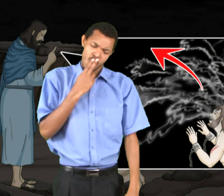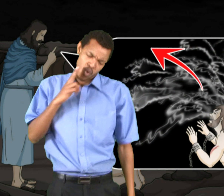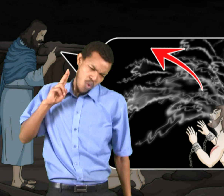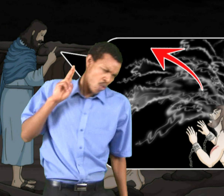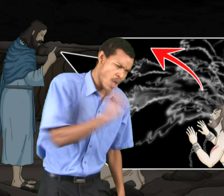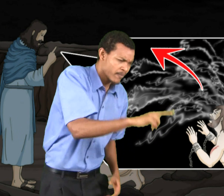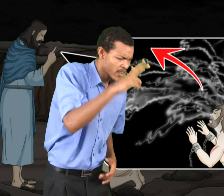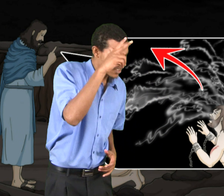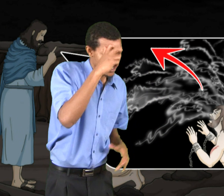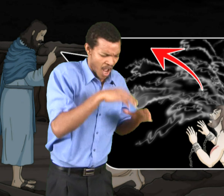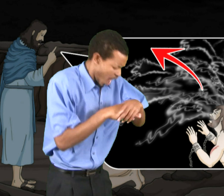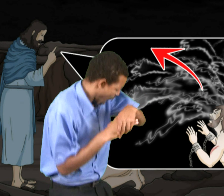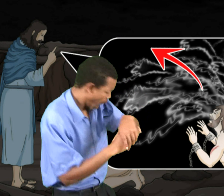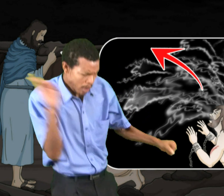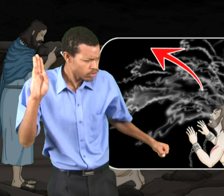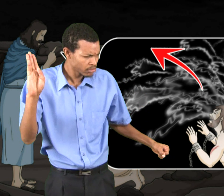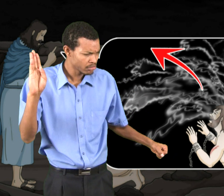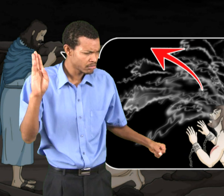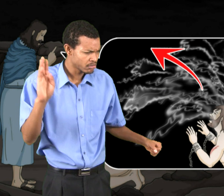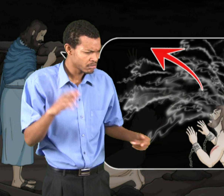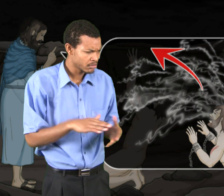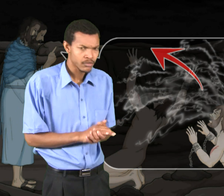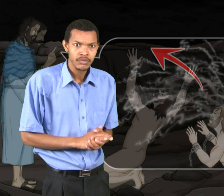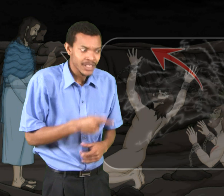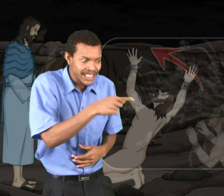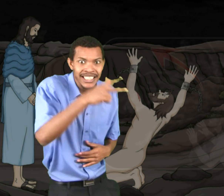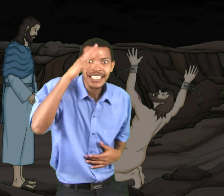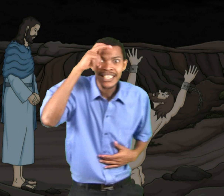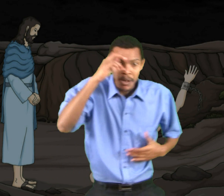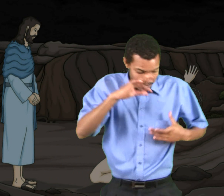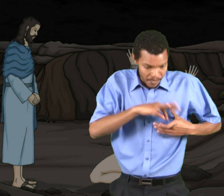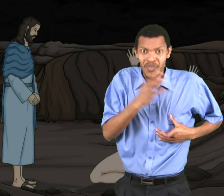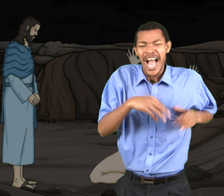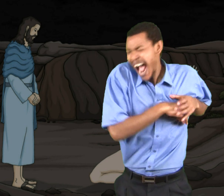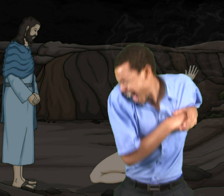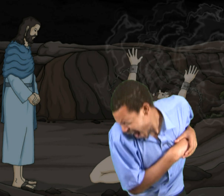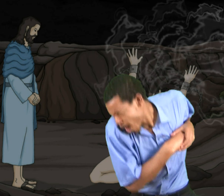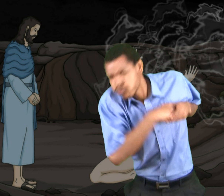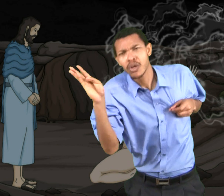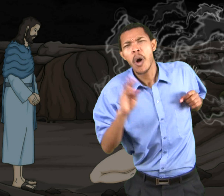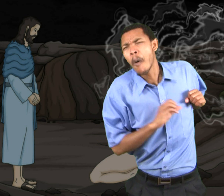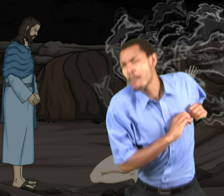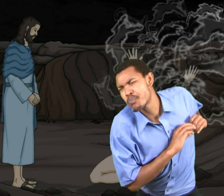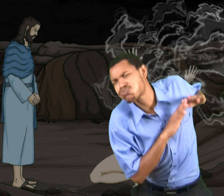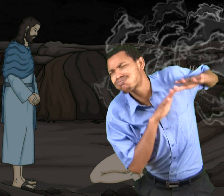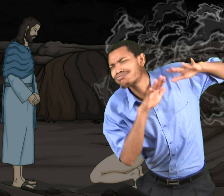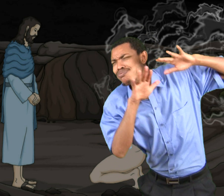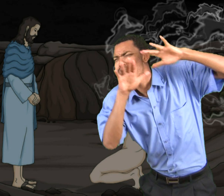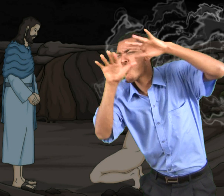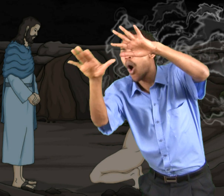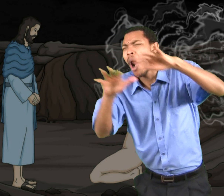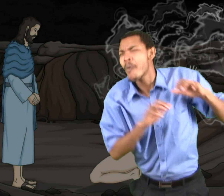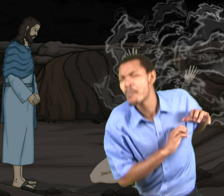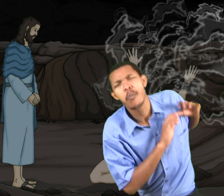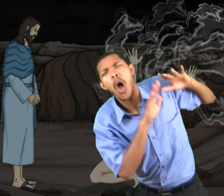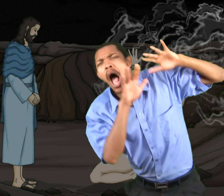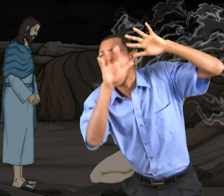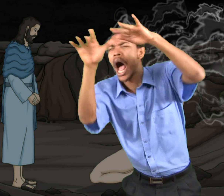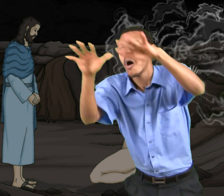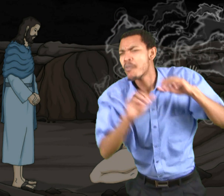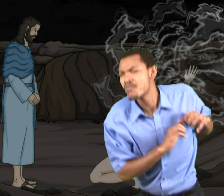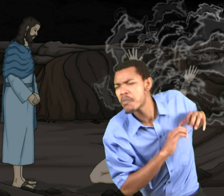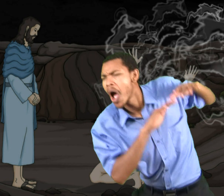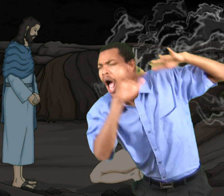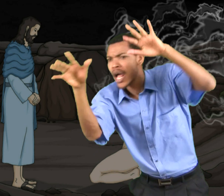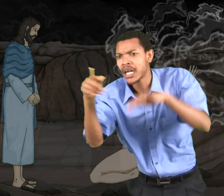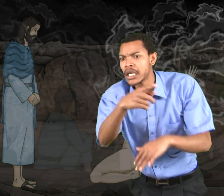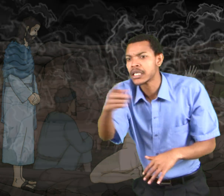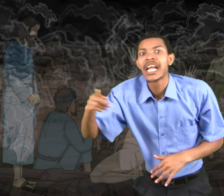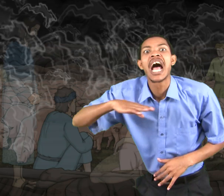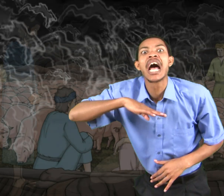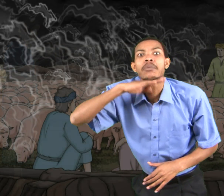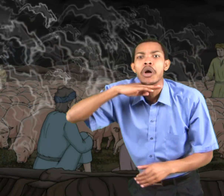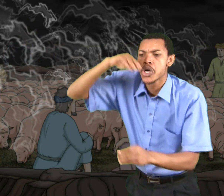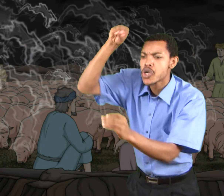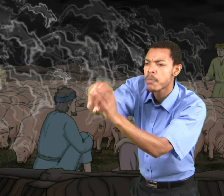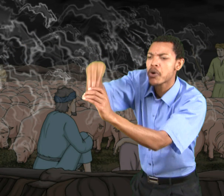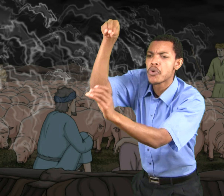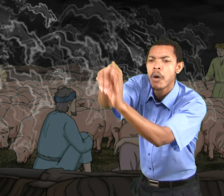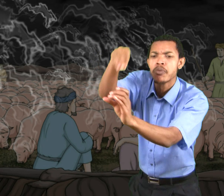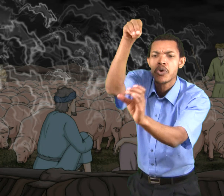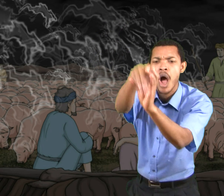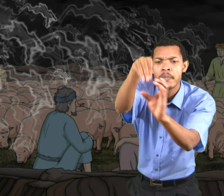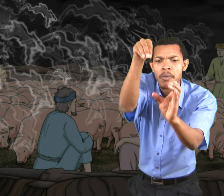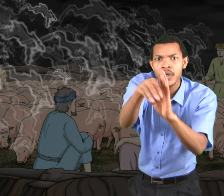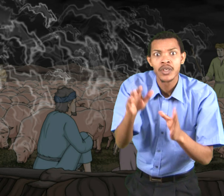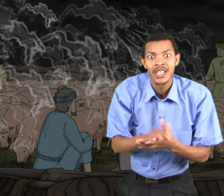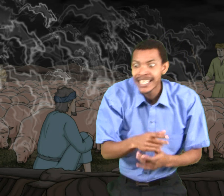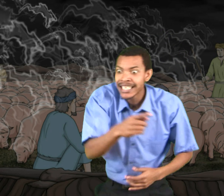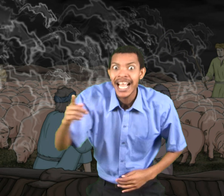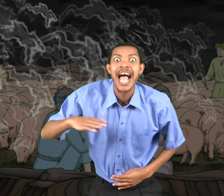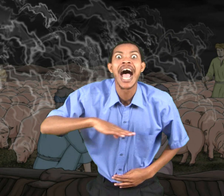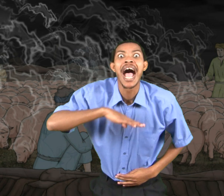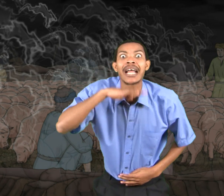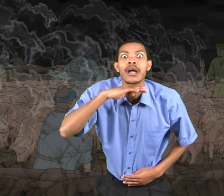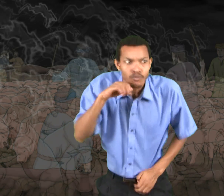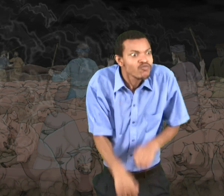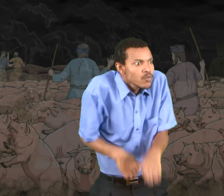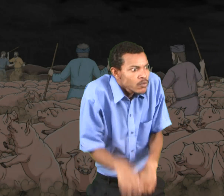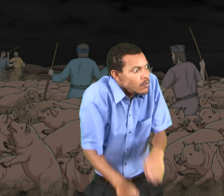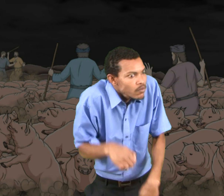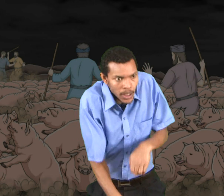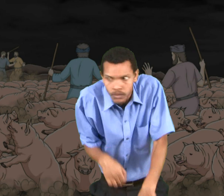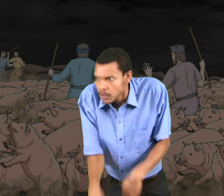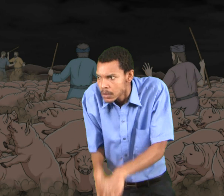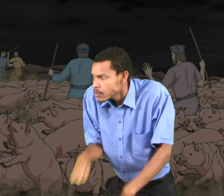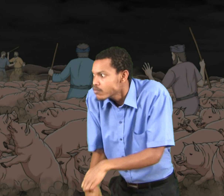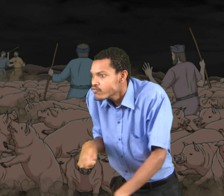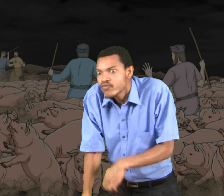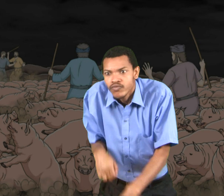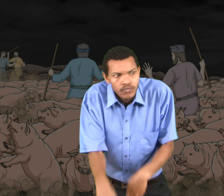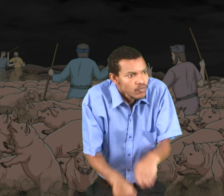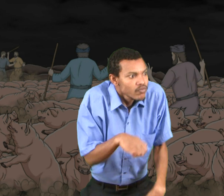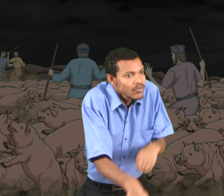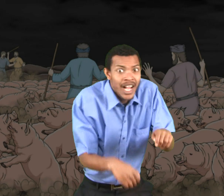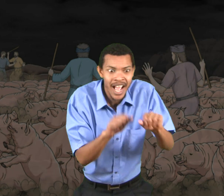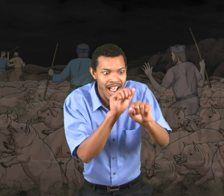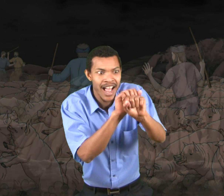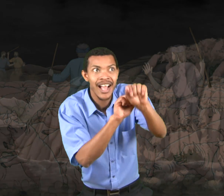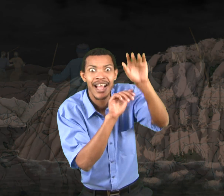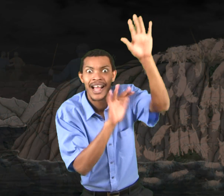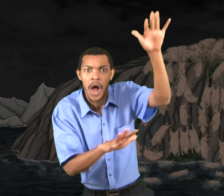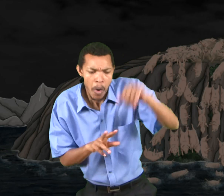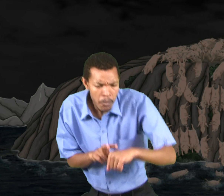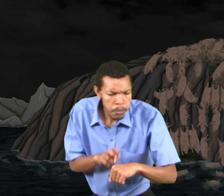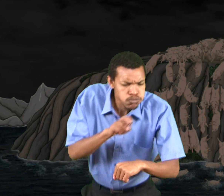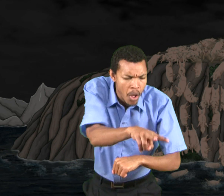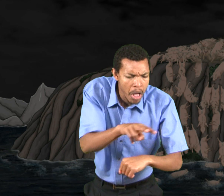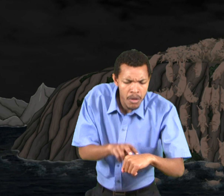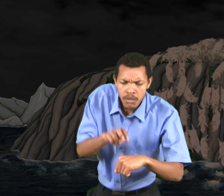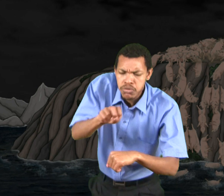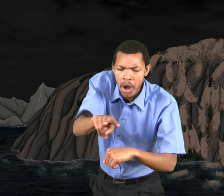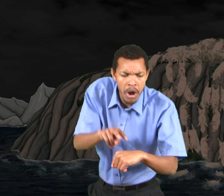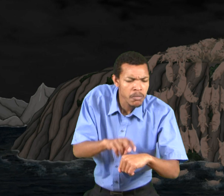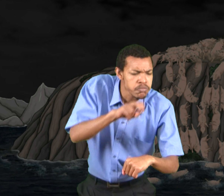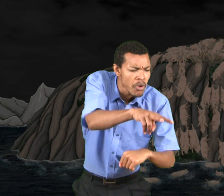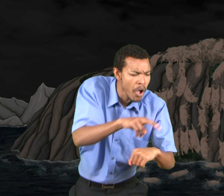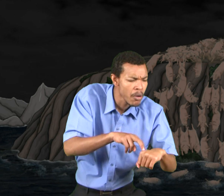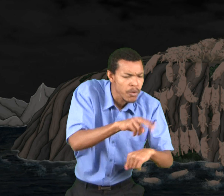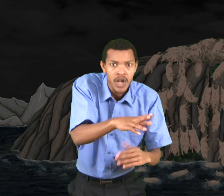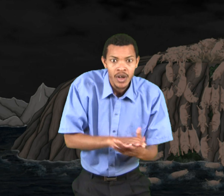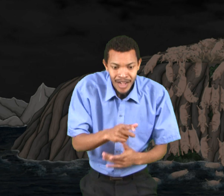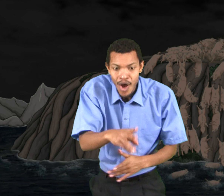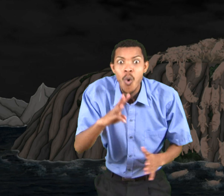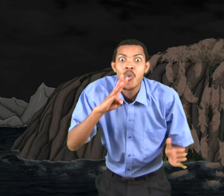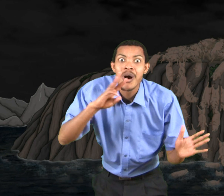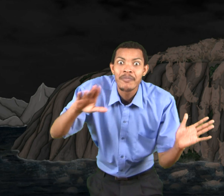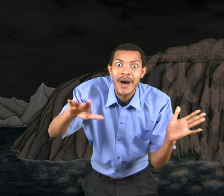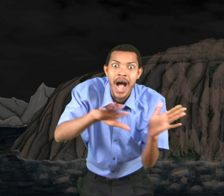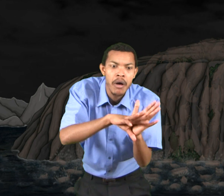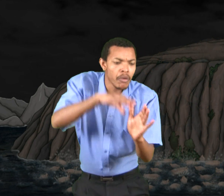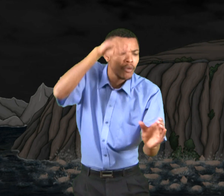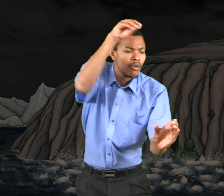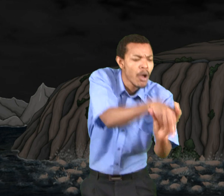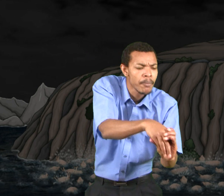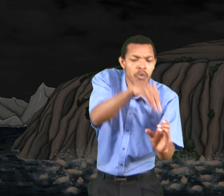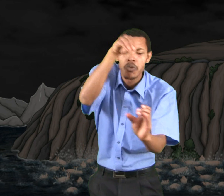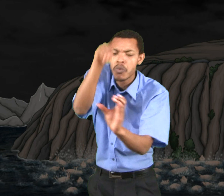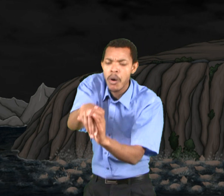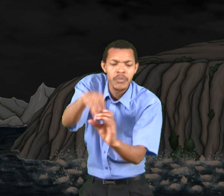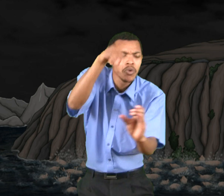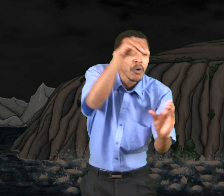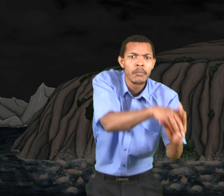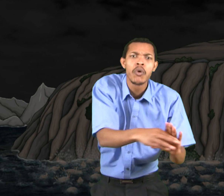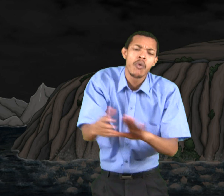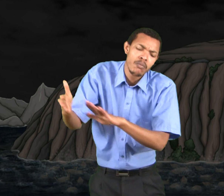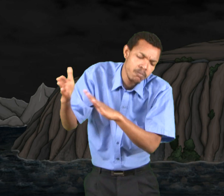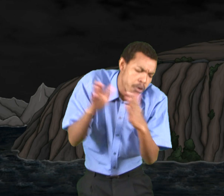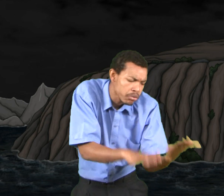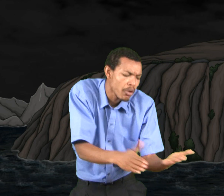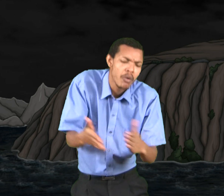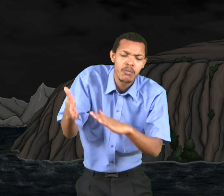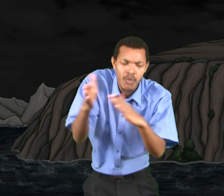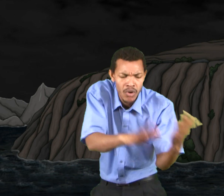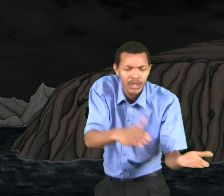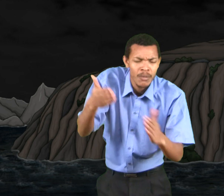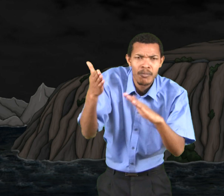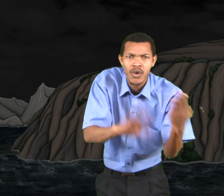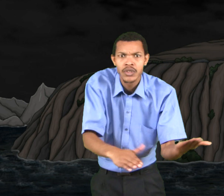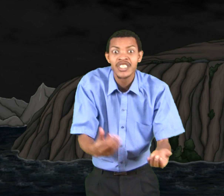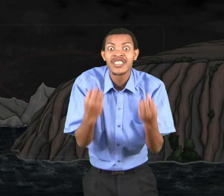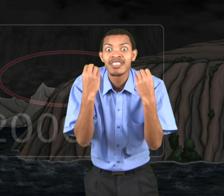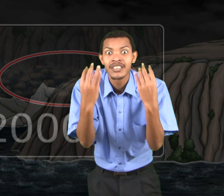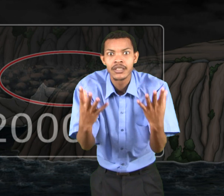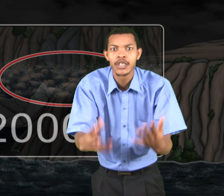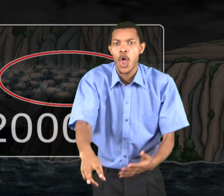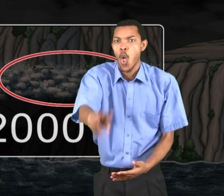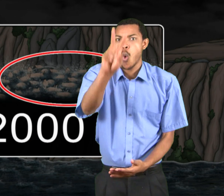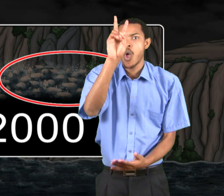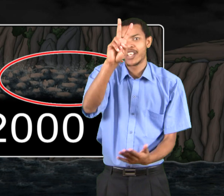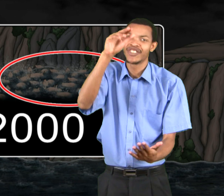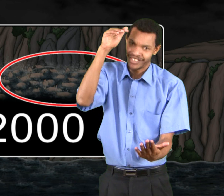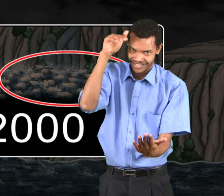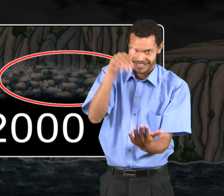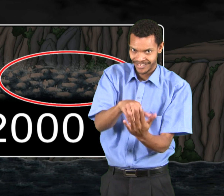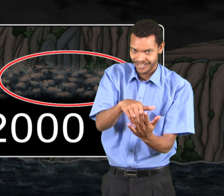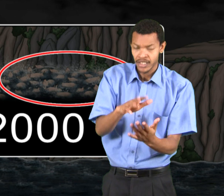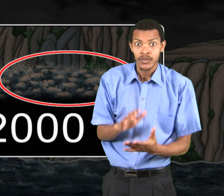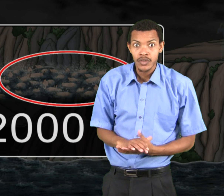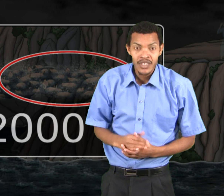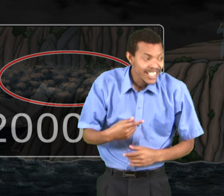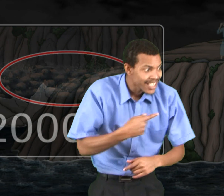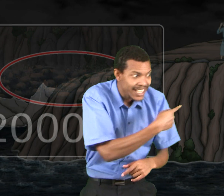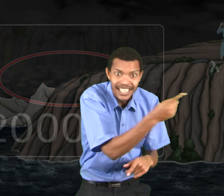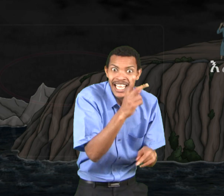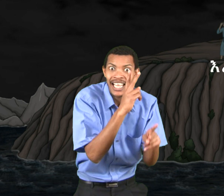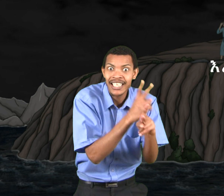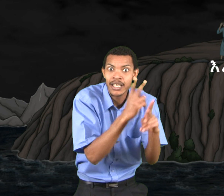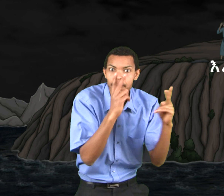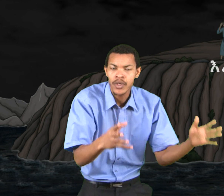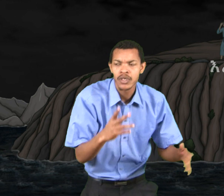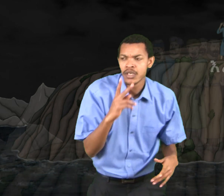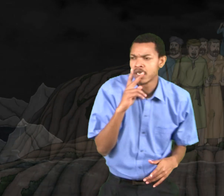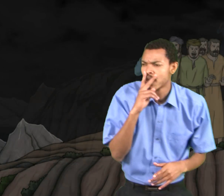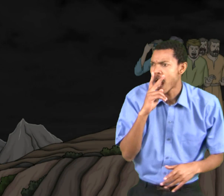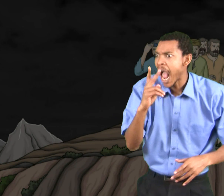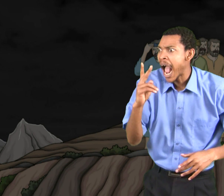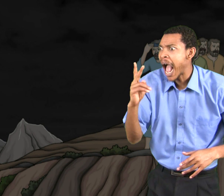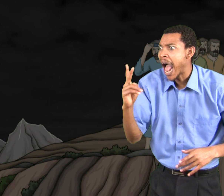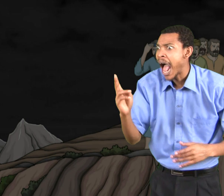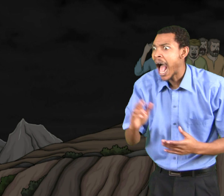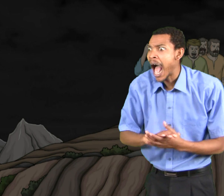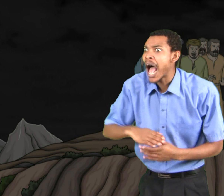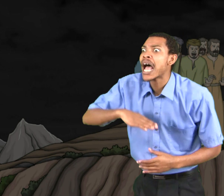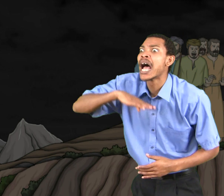He gave them permission, and the unclean spirits came out and went into the pigs, and the herd of about two thousand rushed down the steep bank into the sea and drowned in the water.